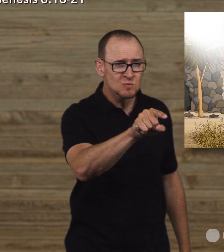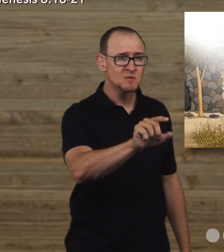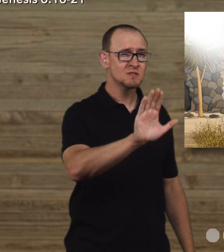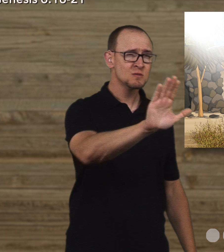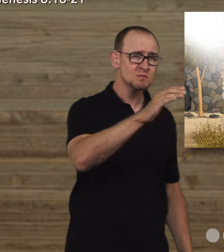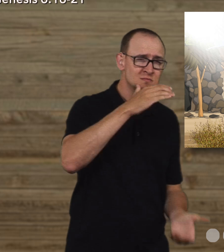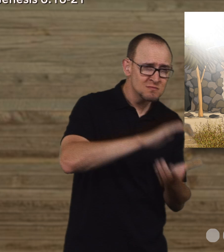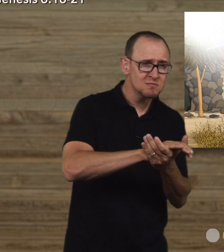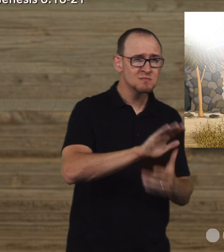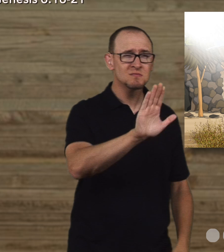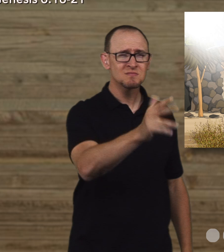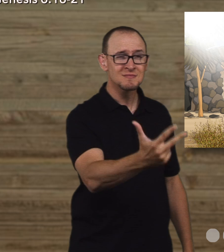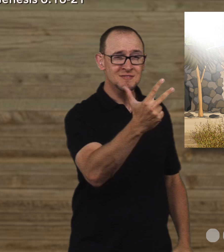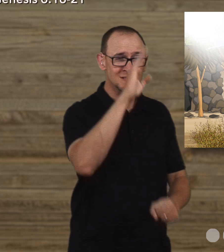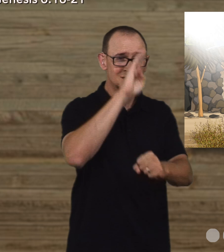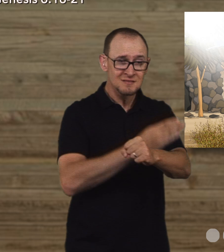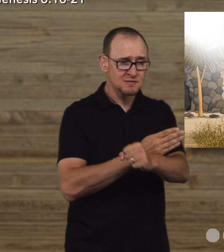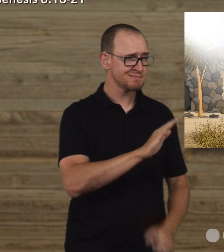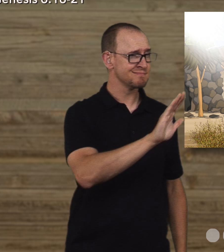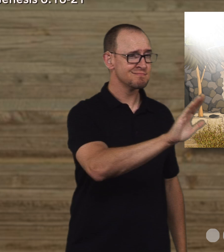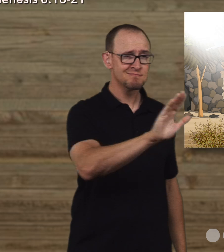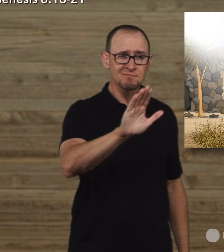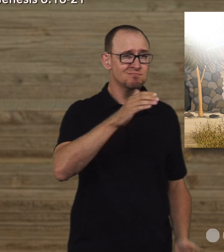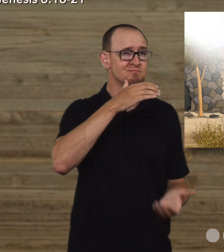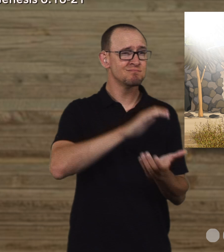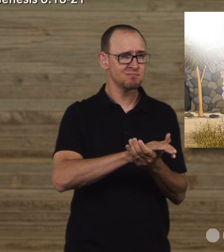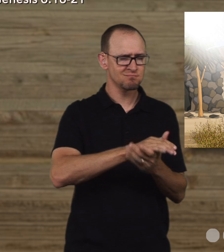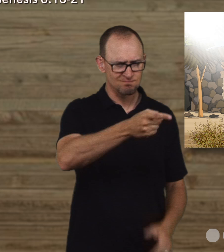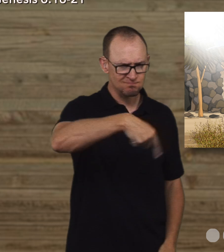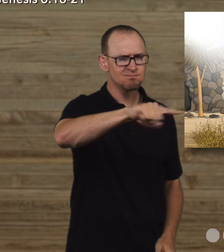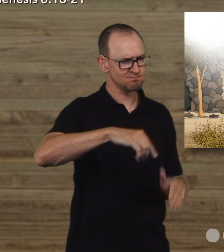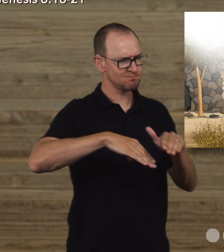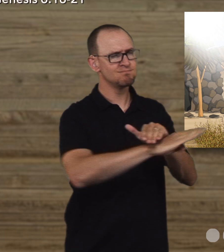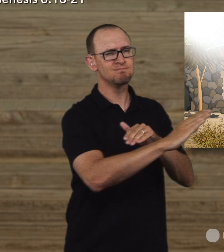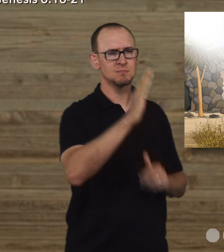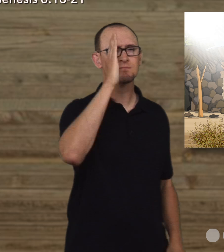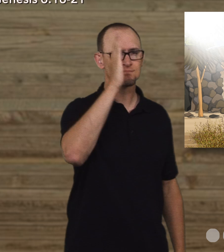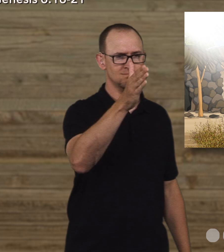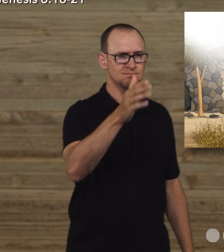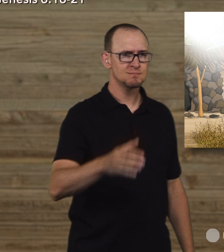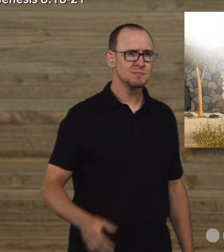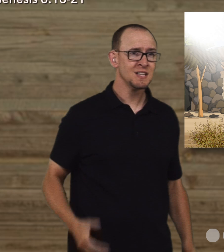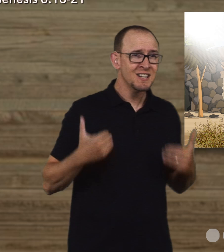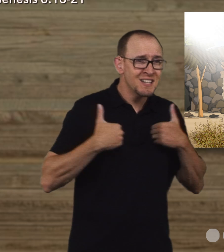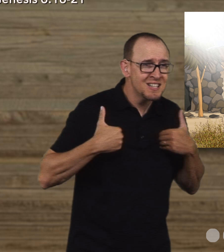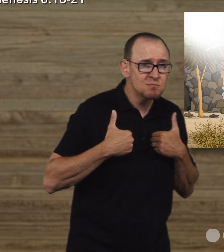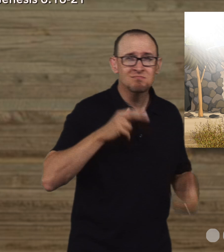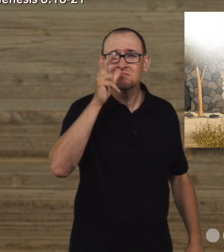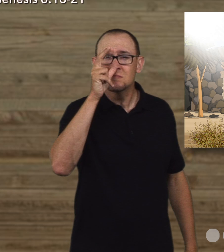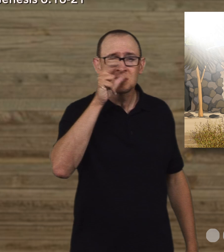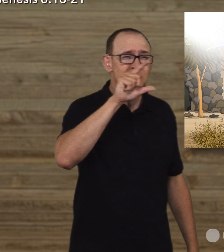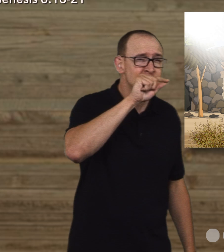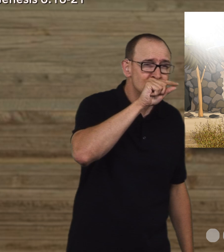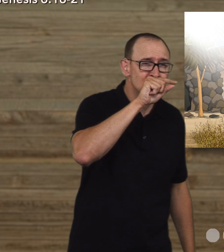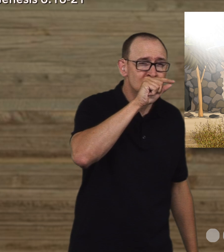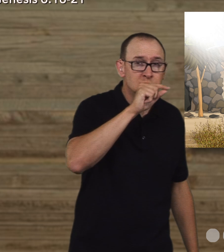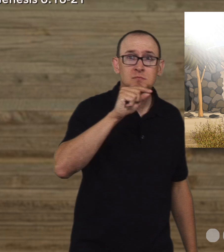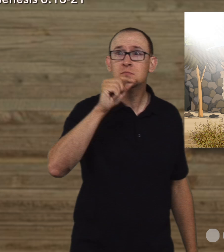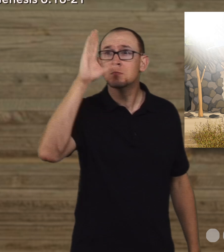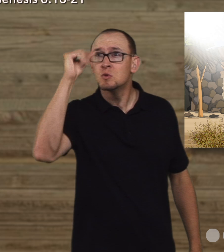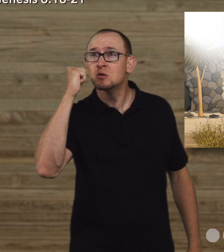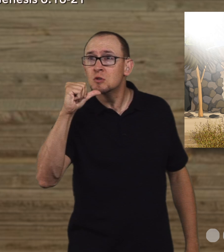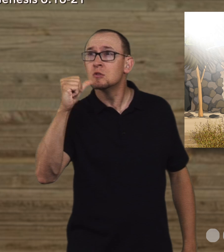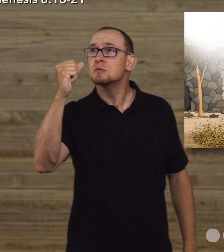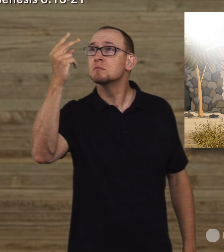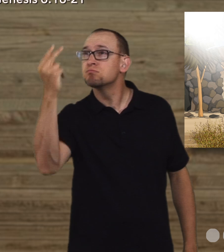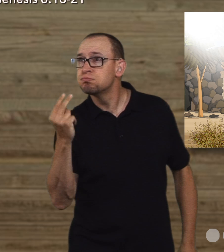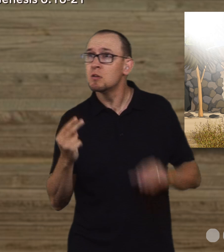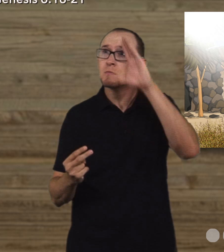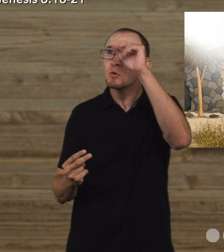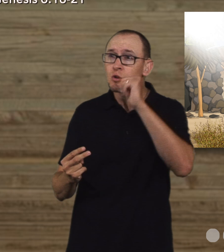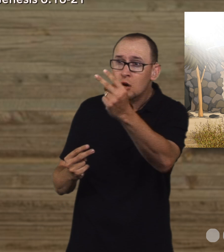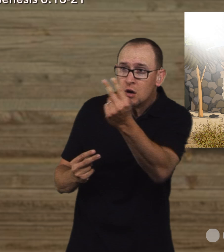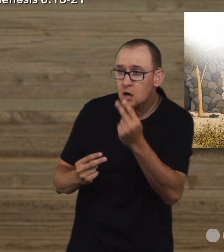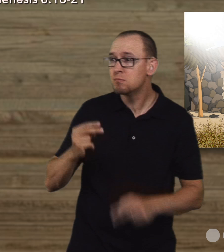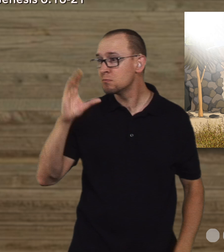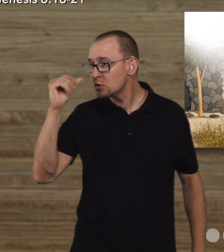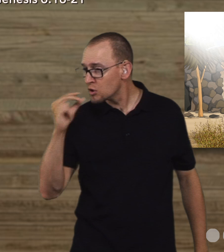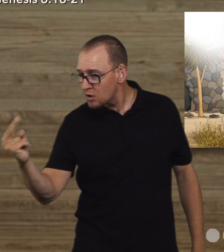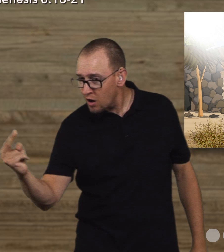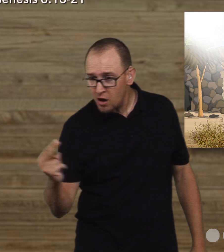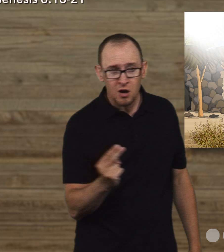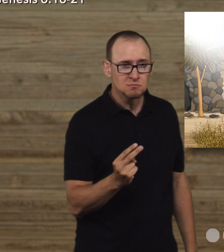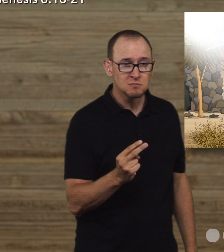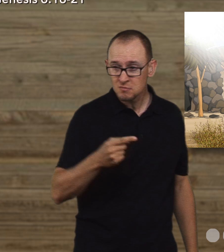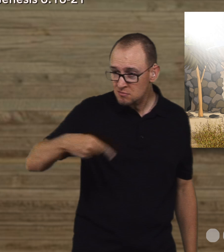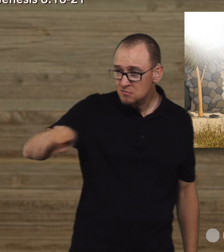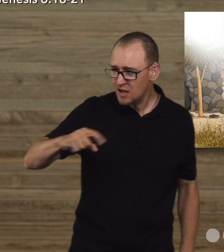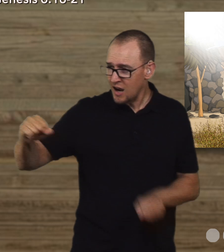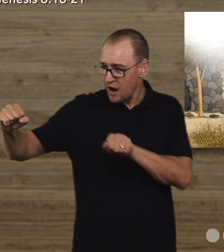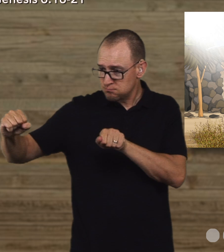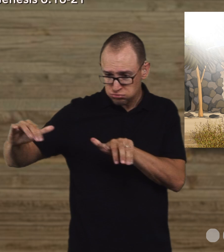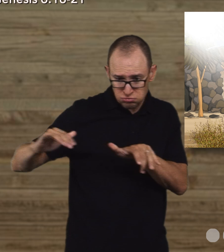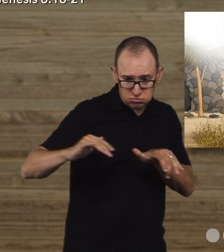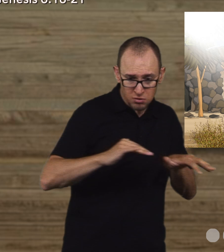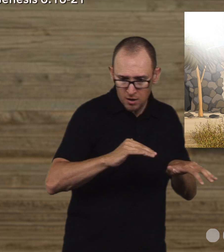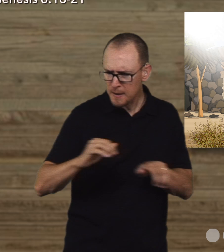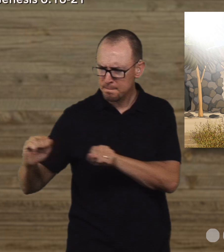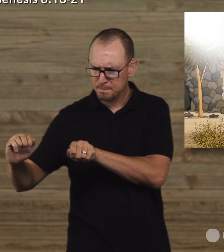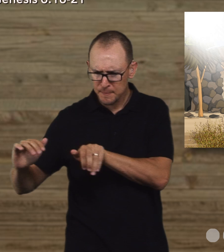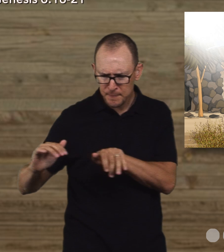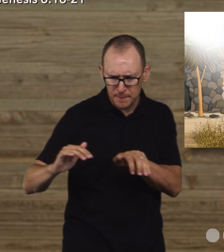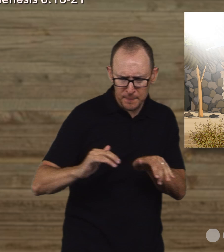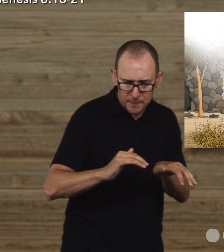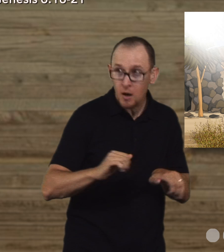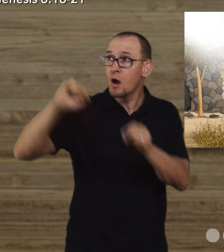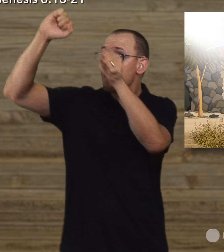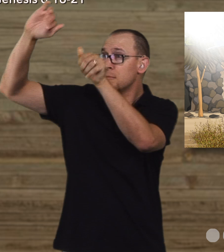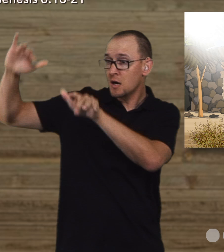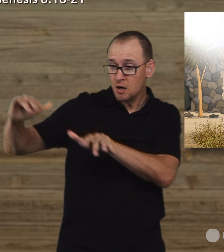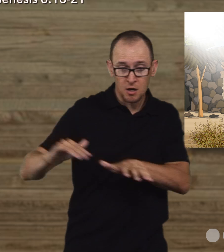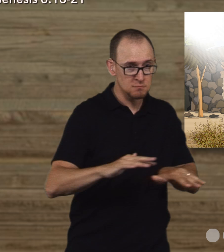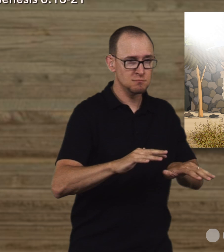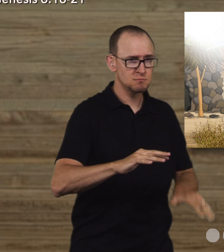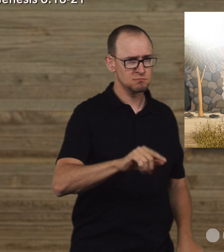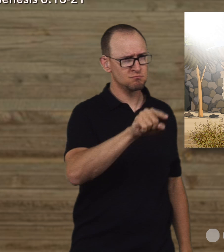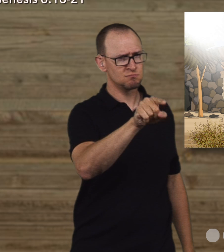And you are to bring two of every living creature into the ark—male and female—to keep them alive with you.